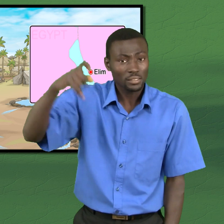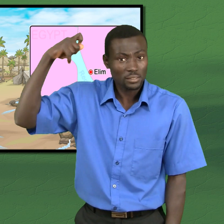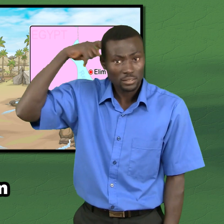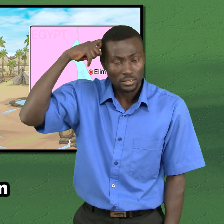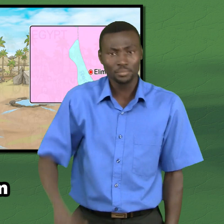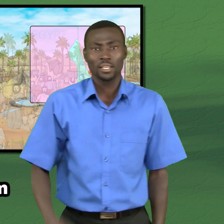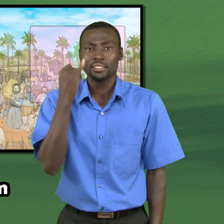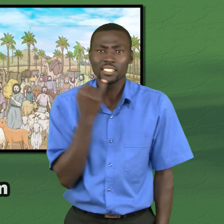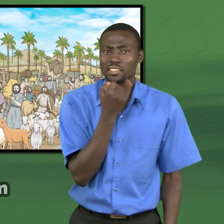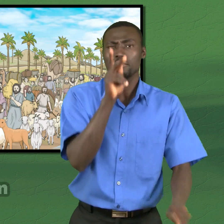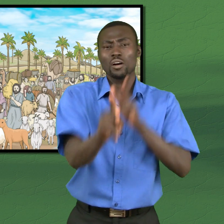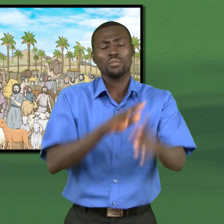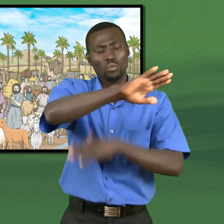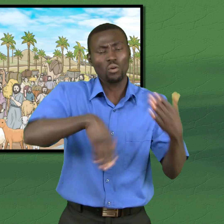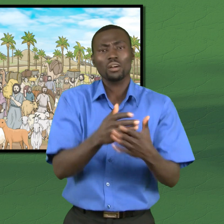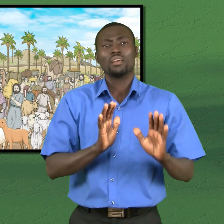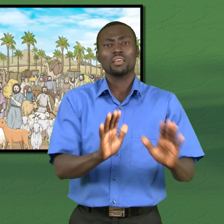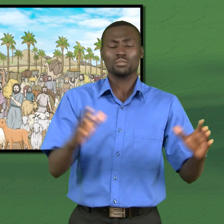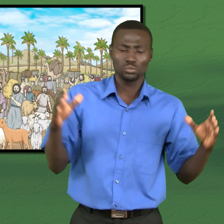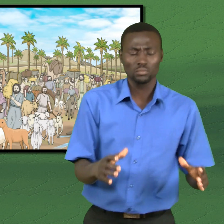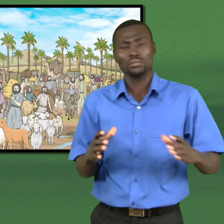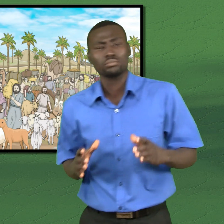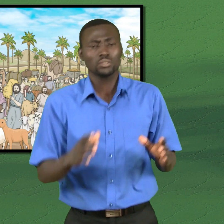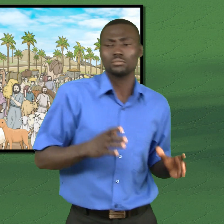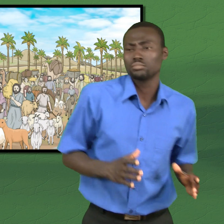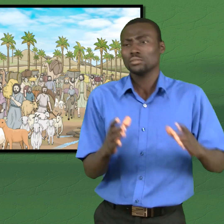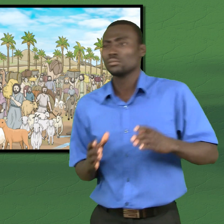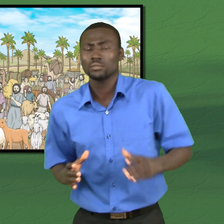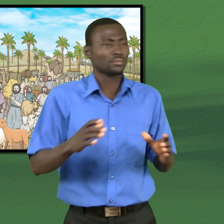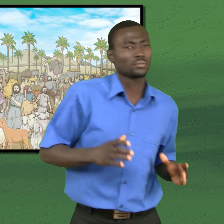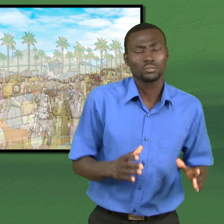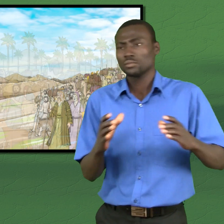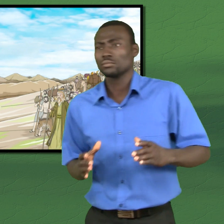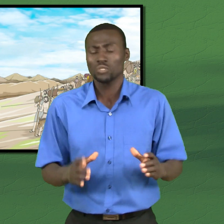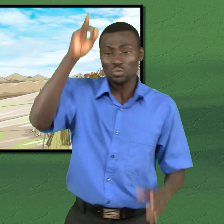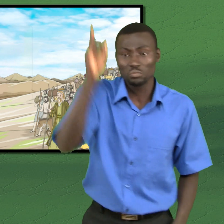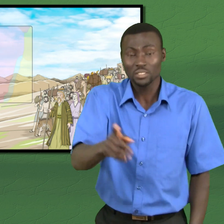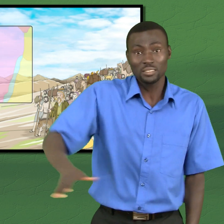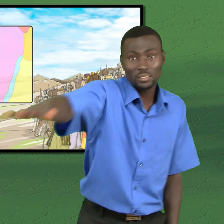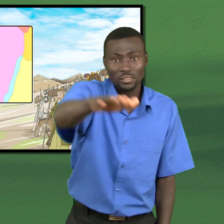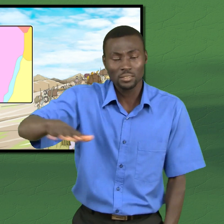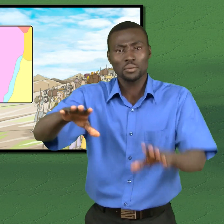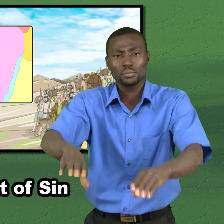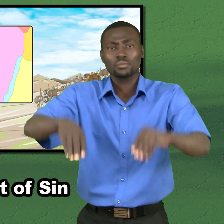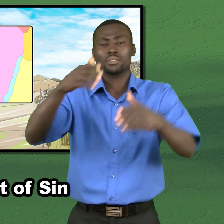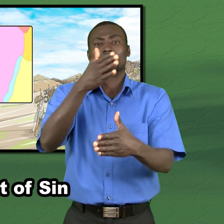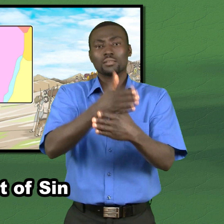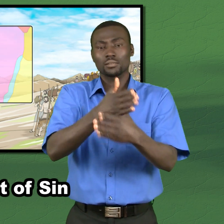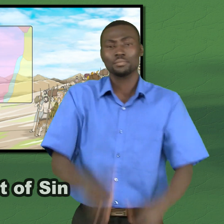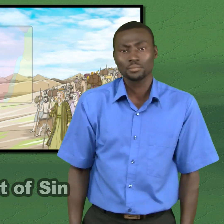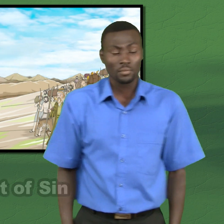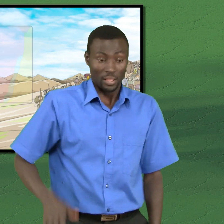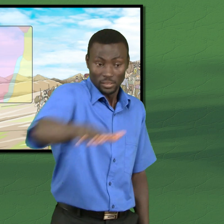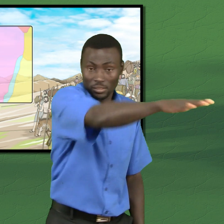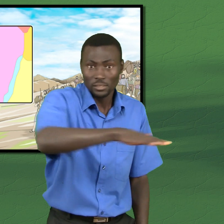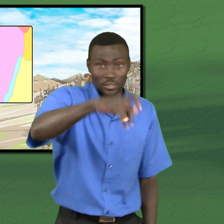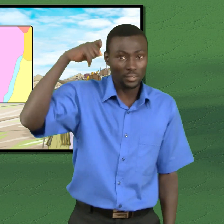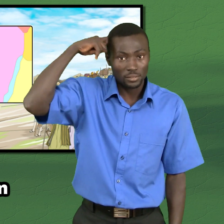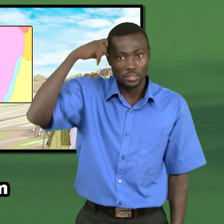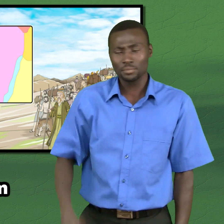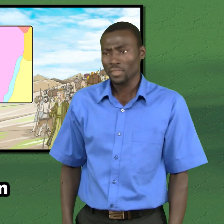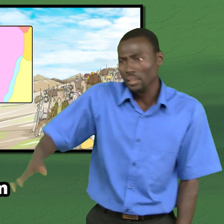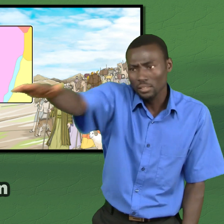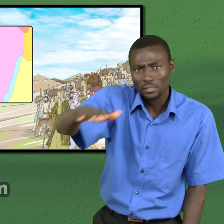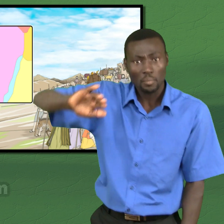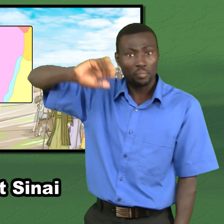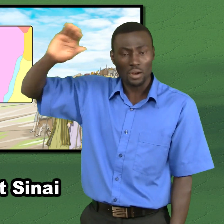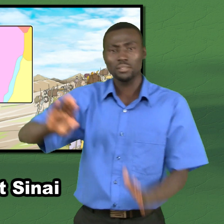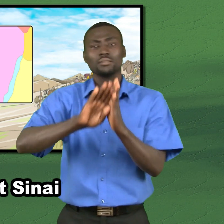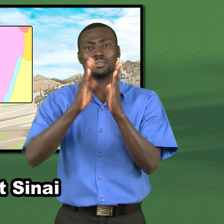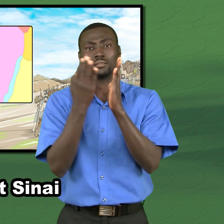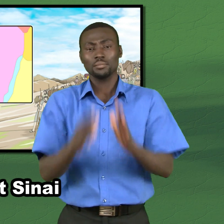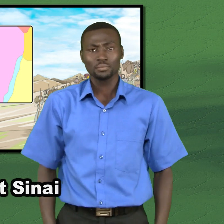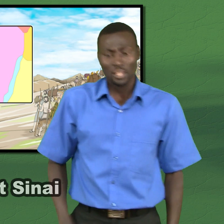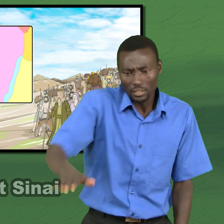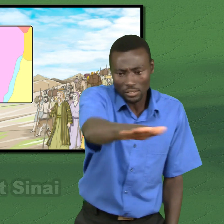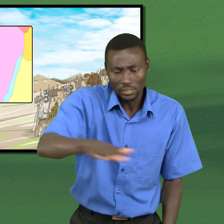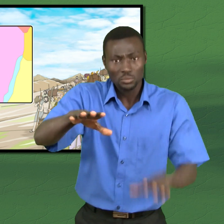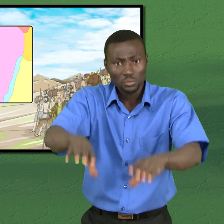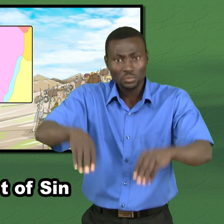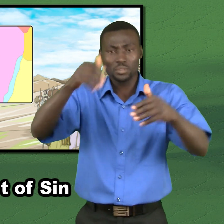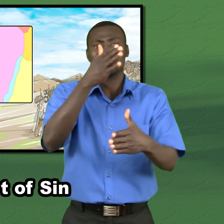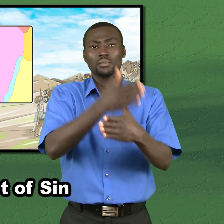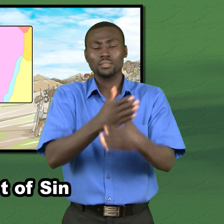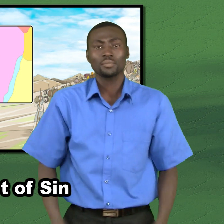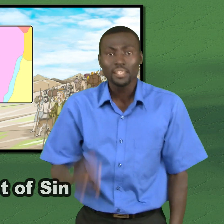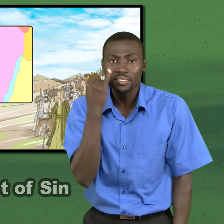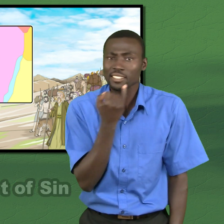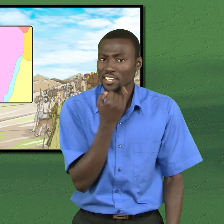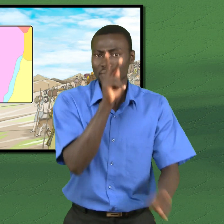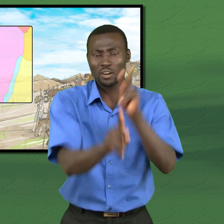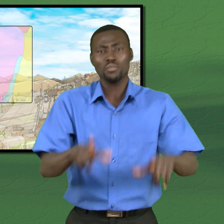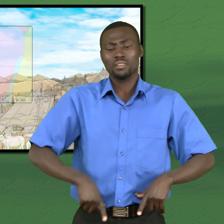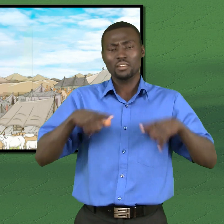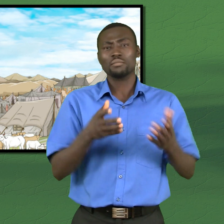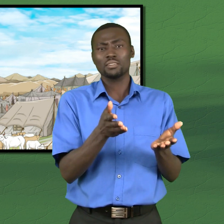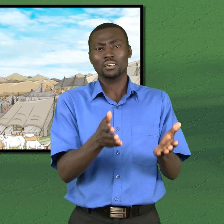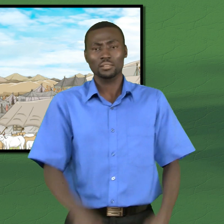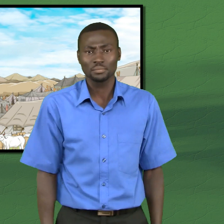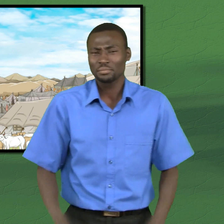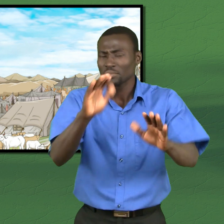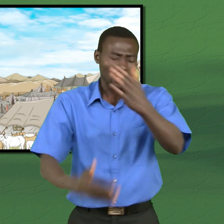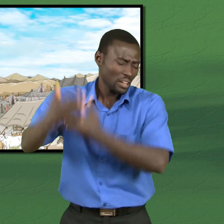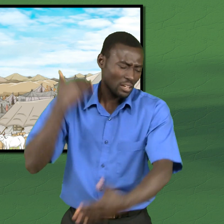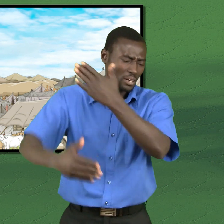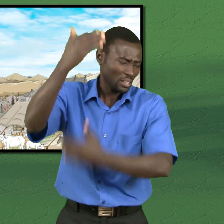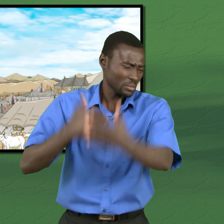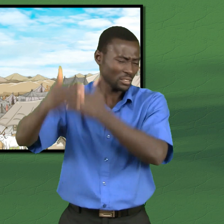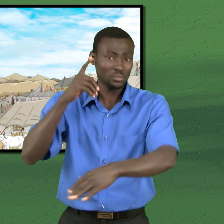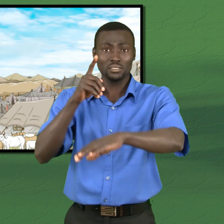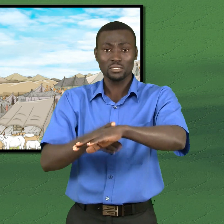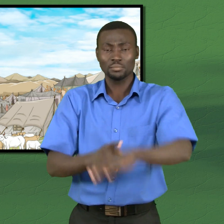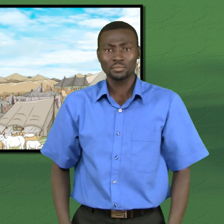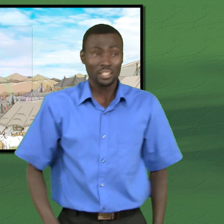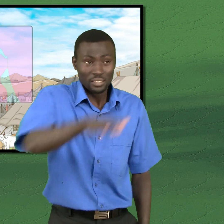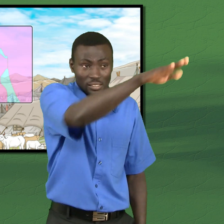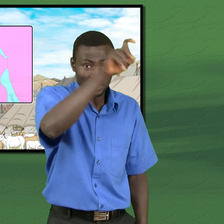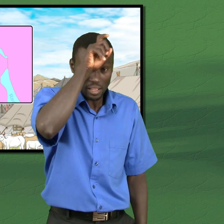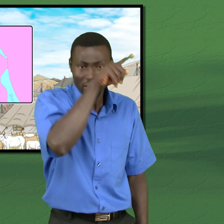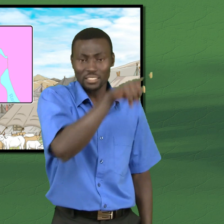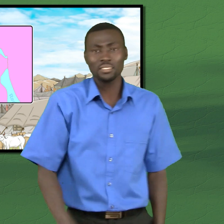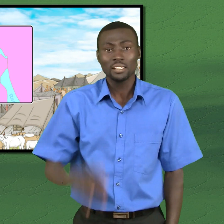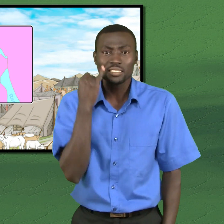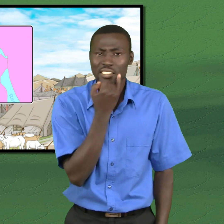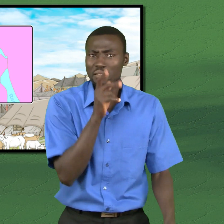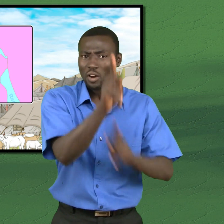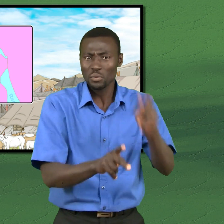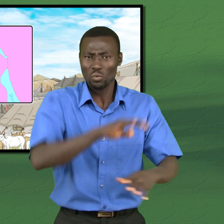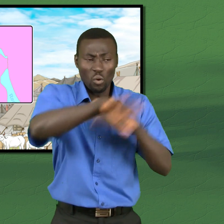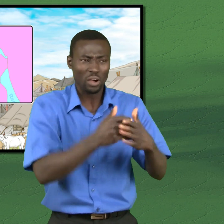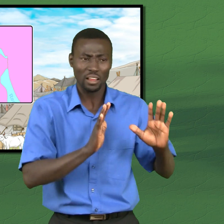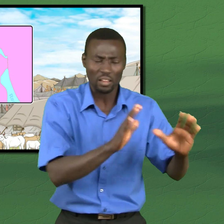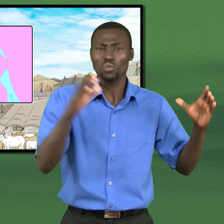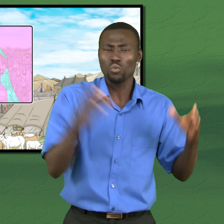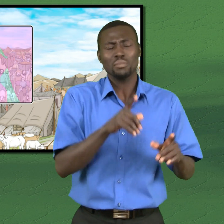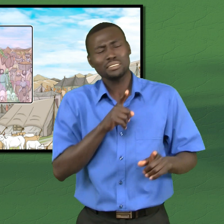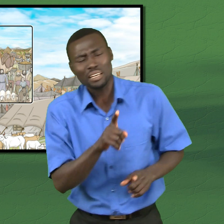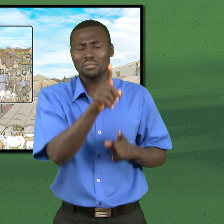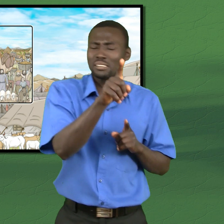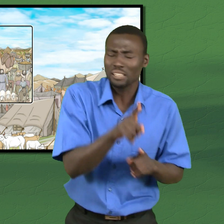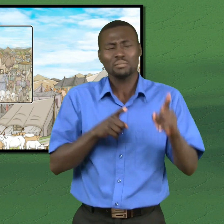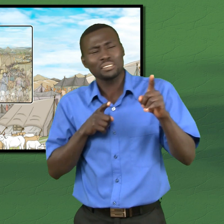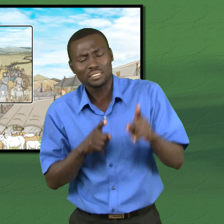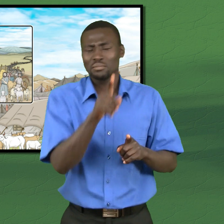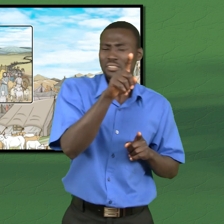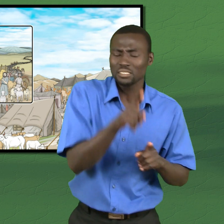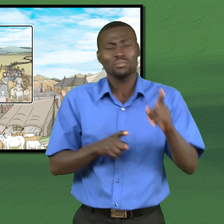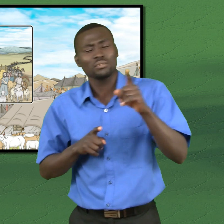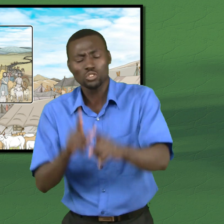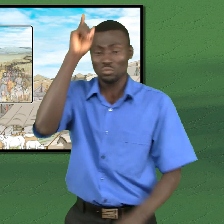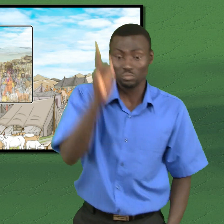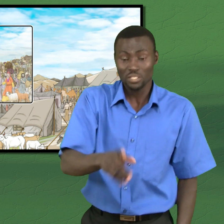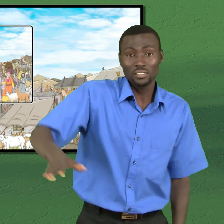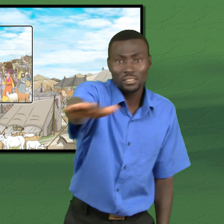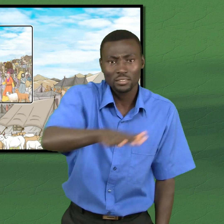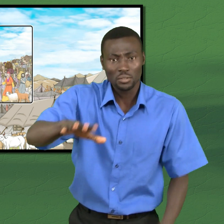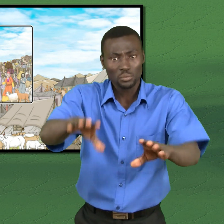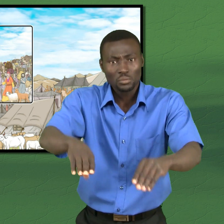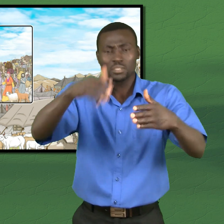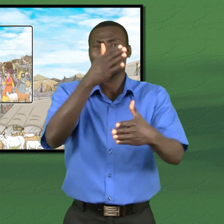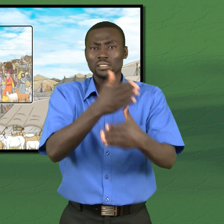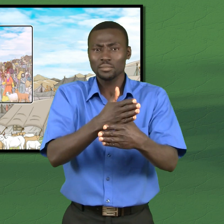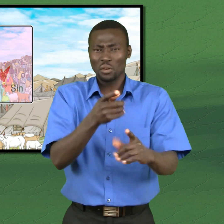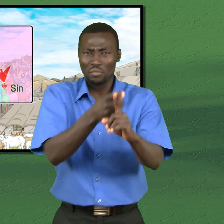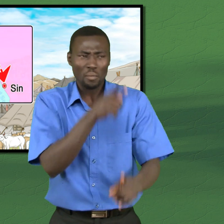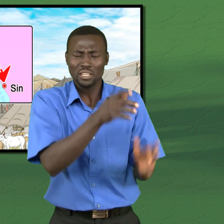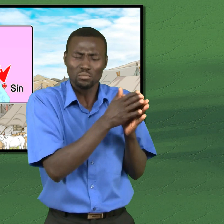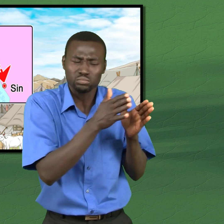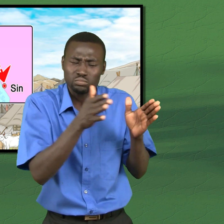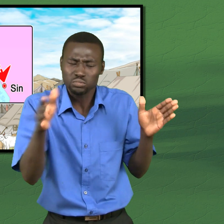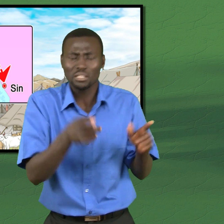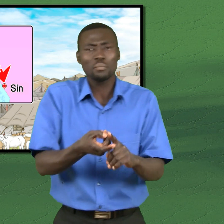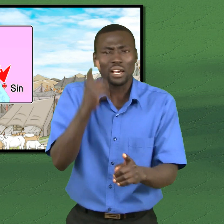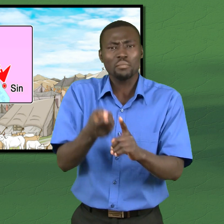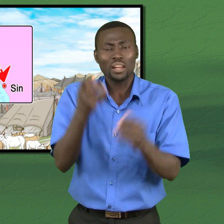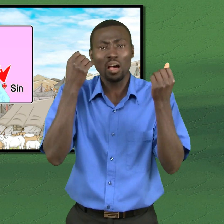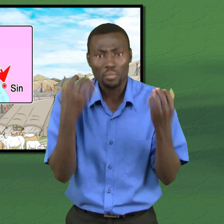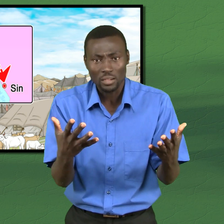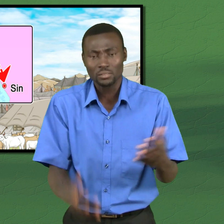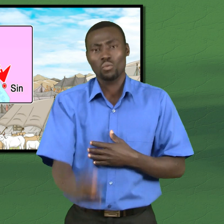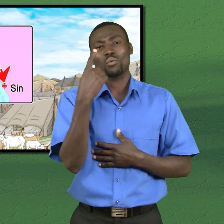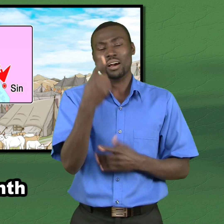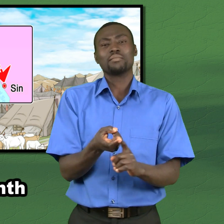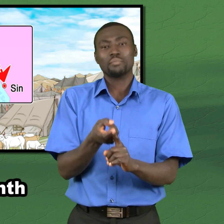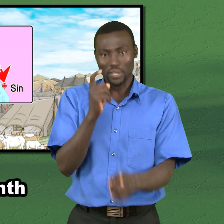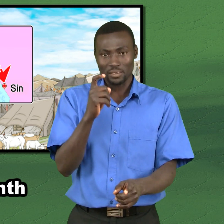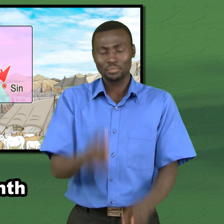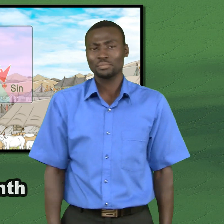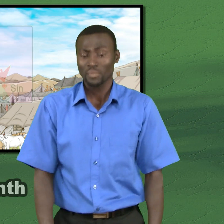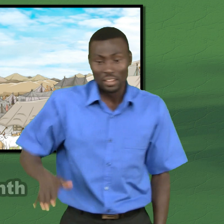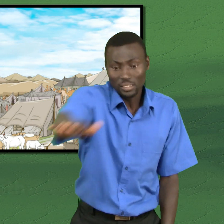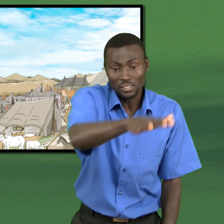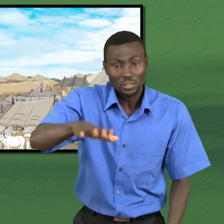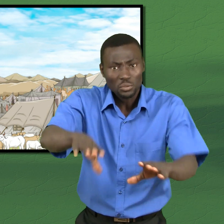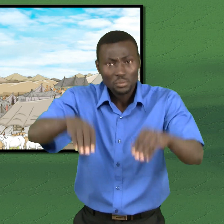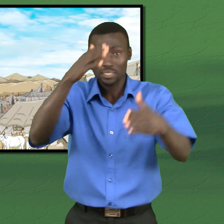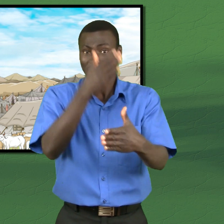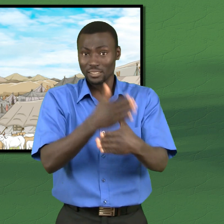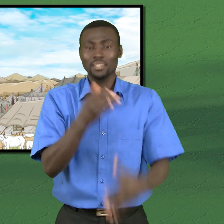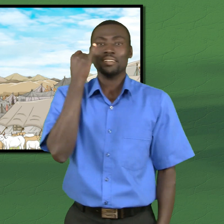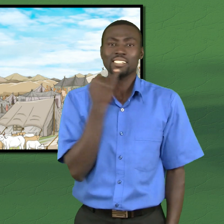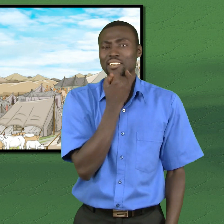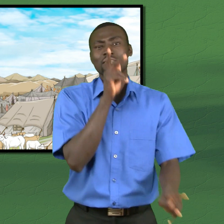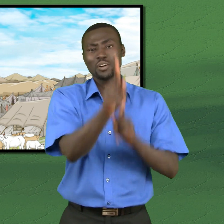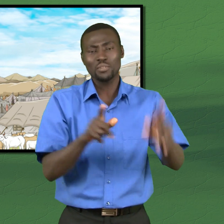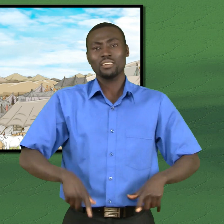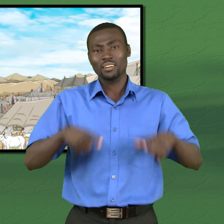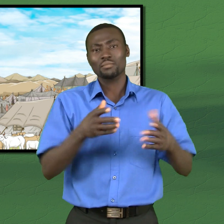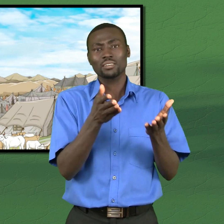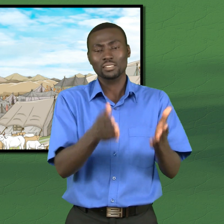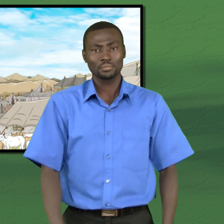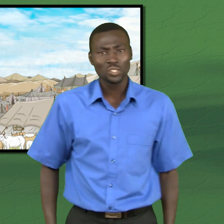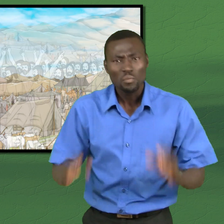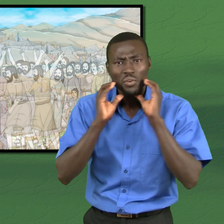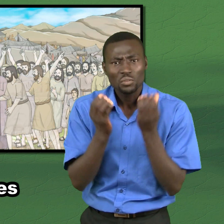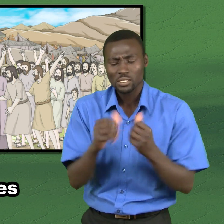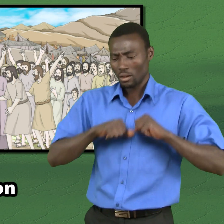On the fifteenth day of the second month after they had left the land of Egypt, the whole congregation of Israel set out from Elim and came to the Desert of Sin, which is between Elim and Sinai.